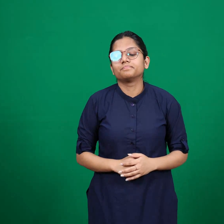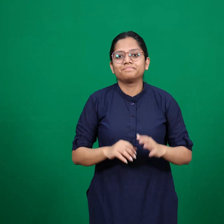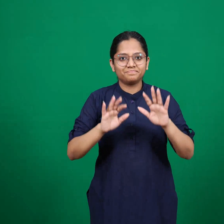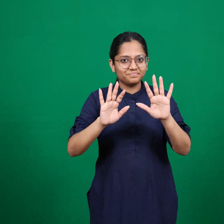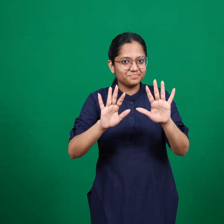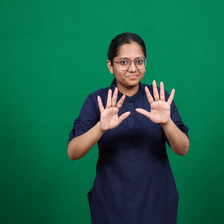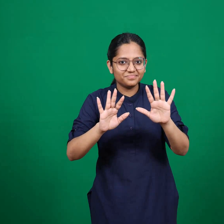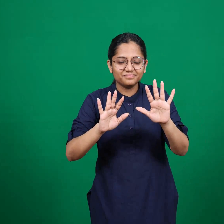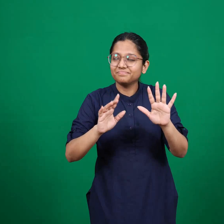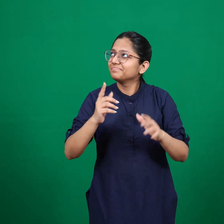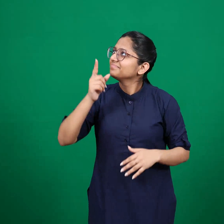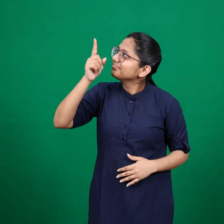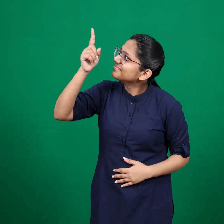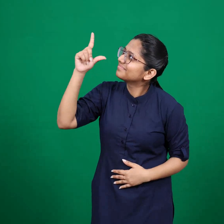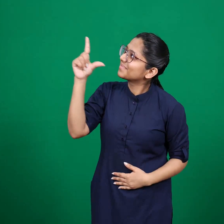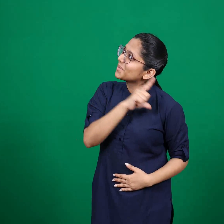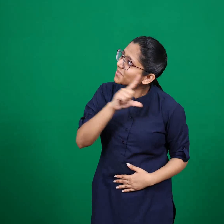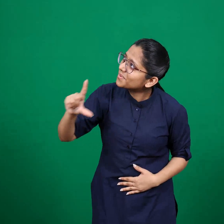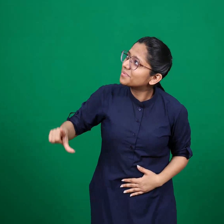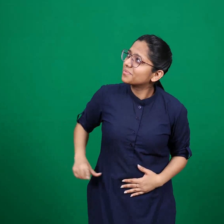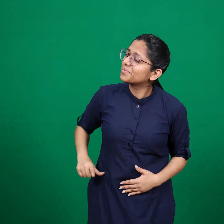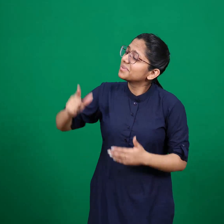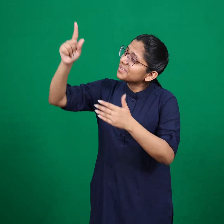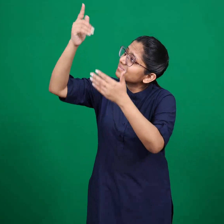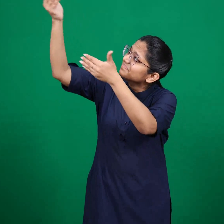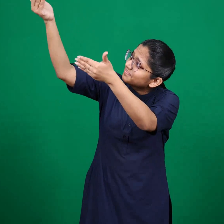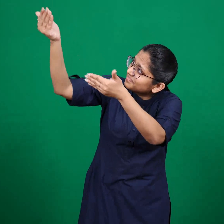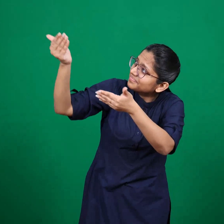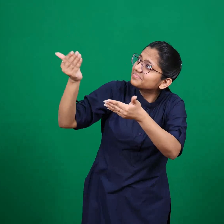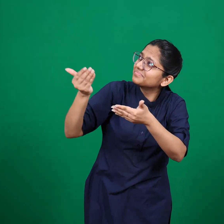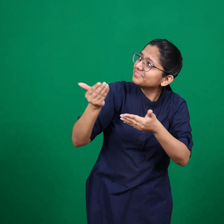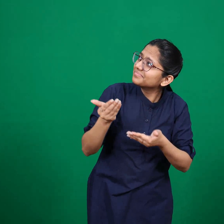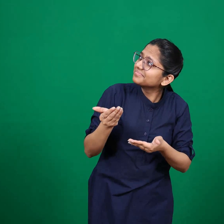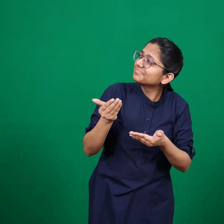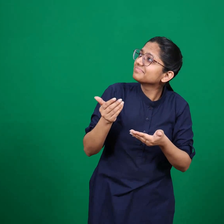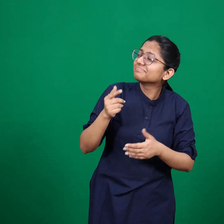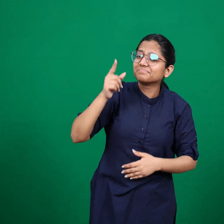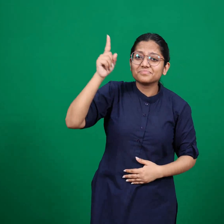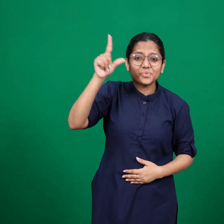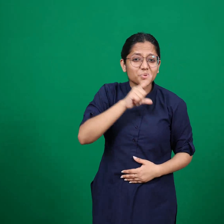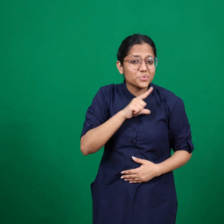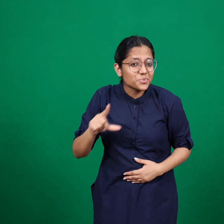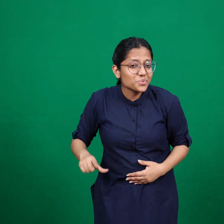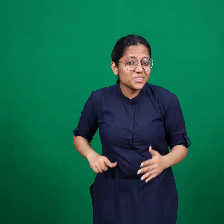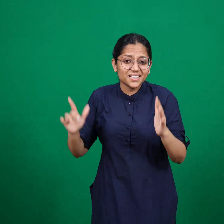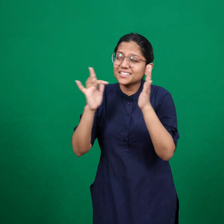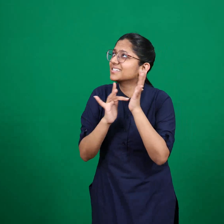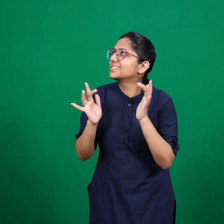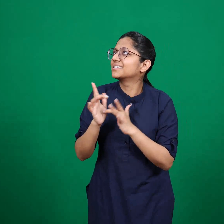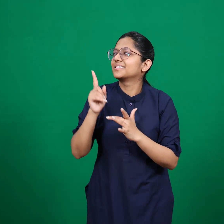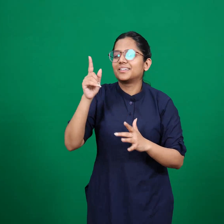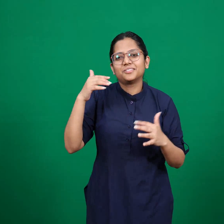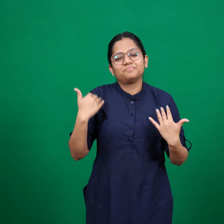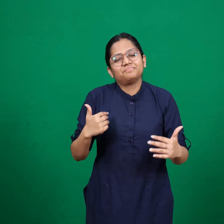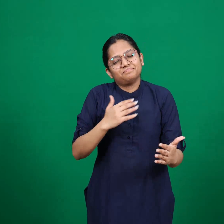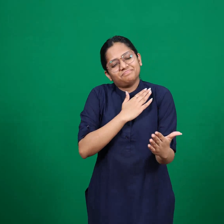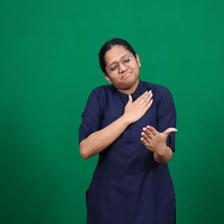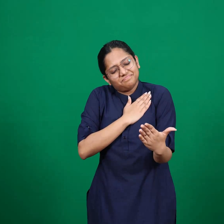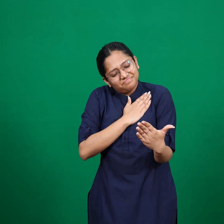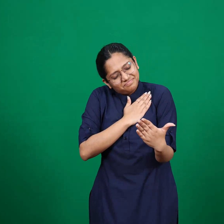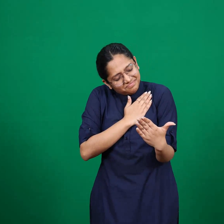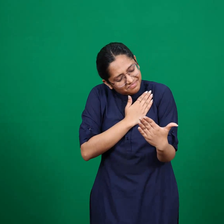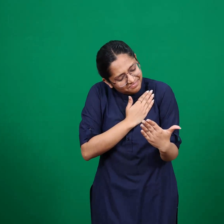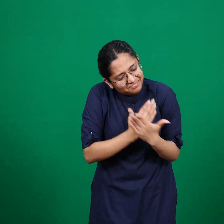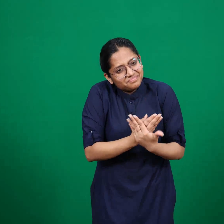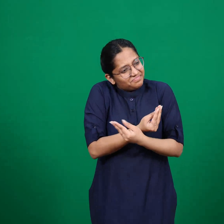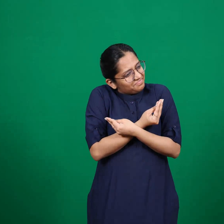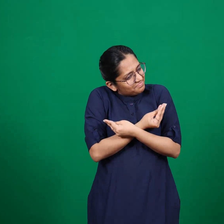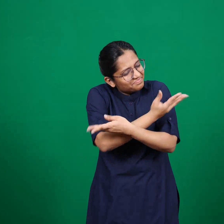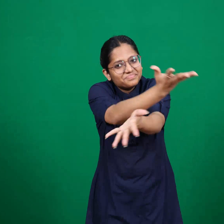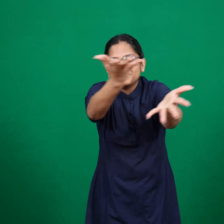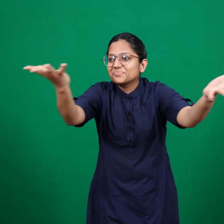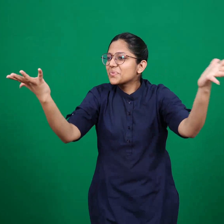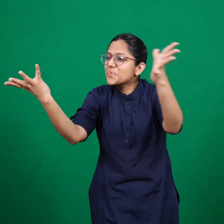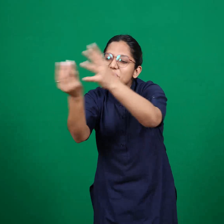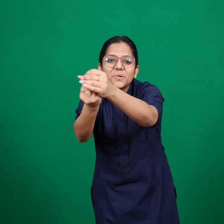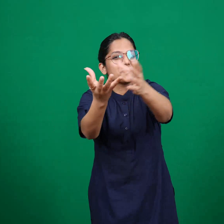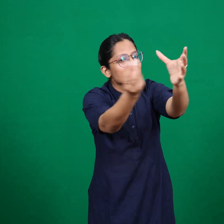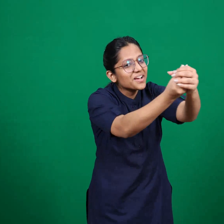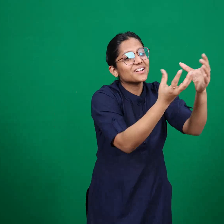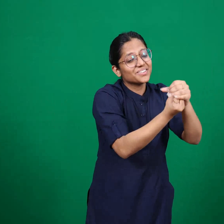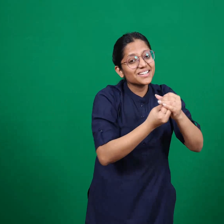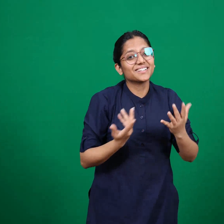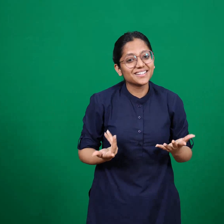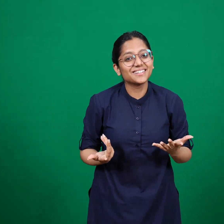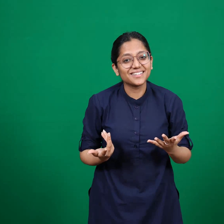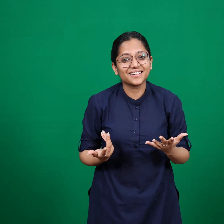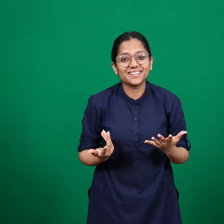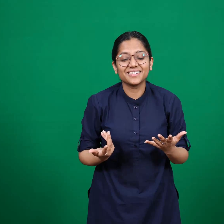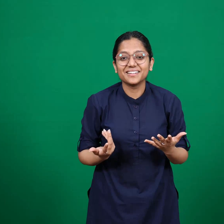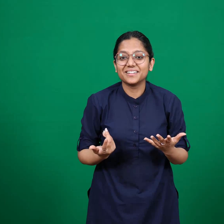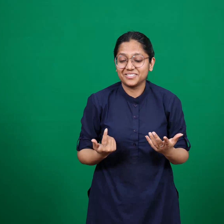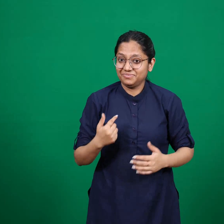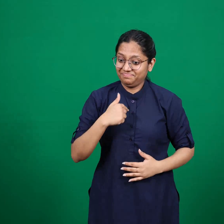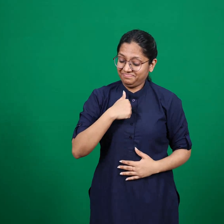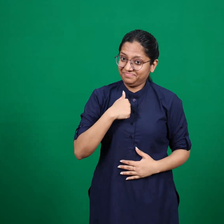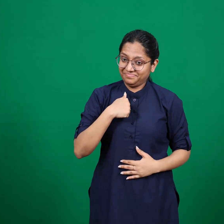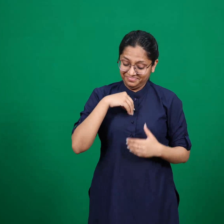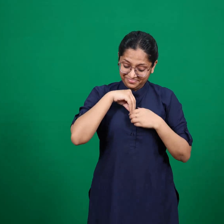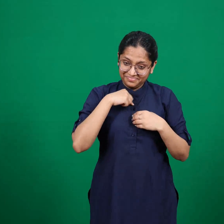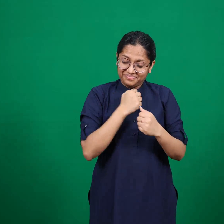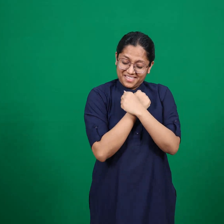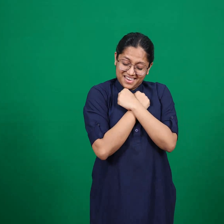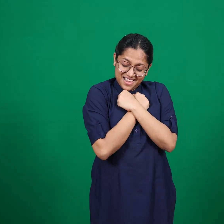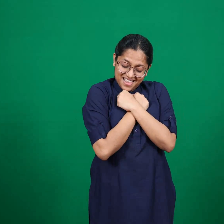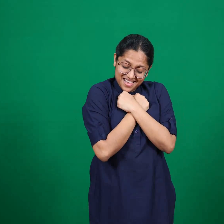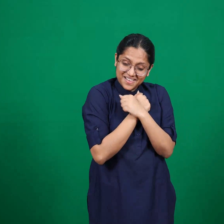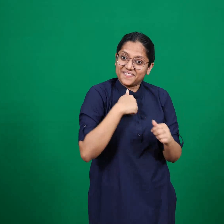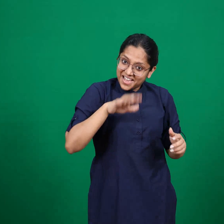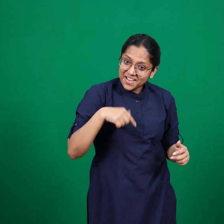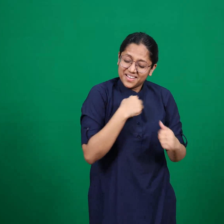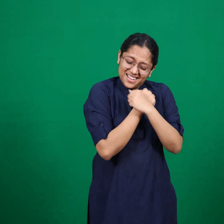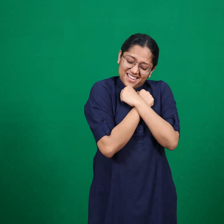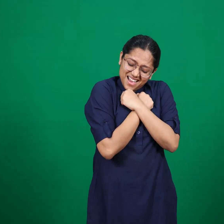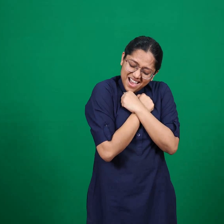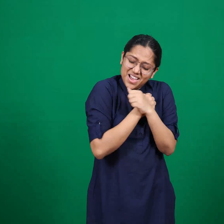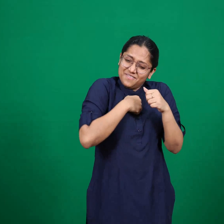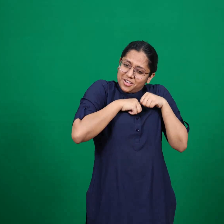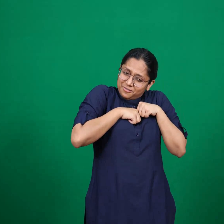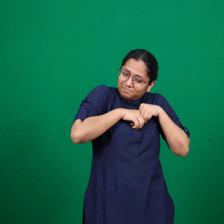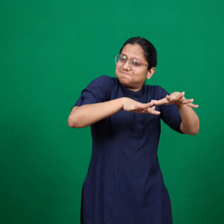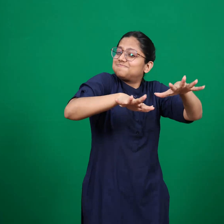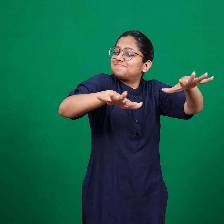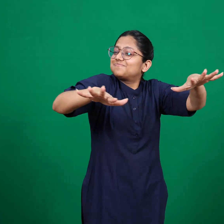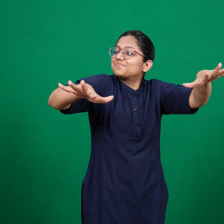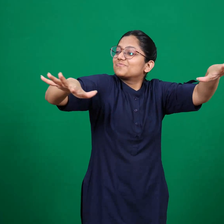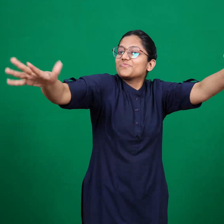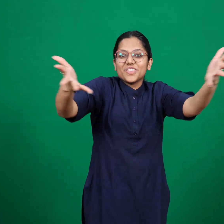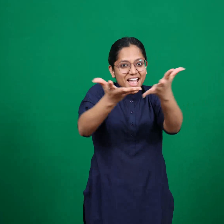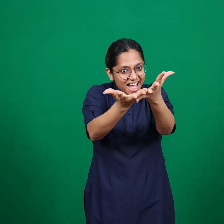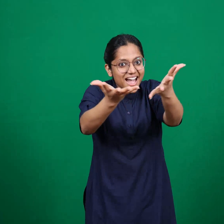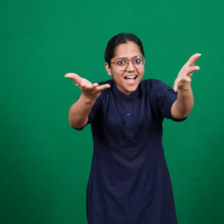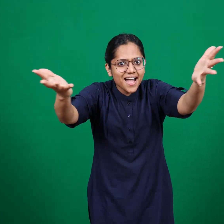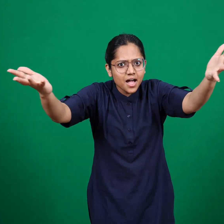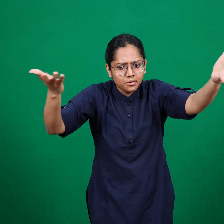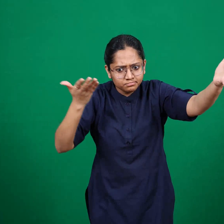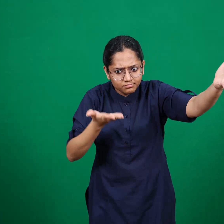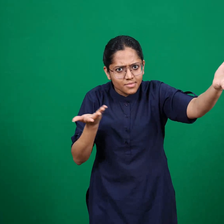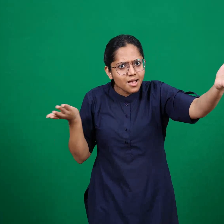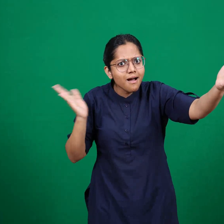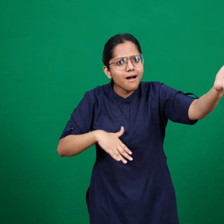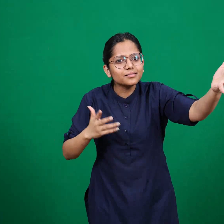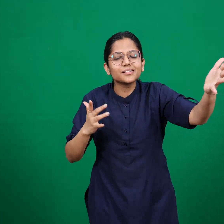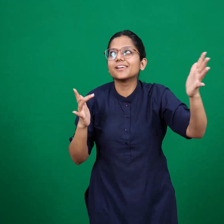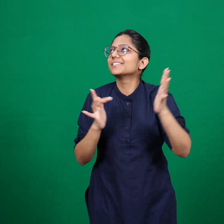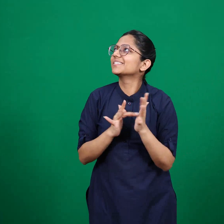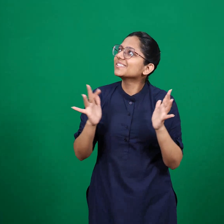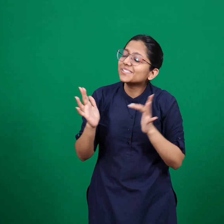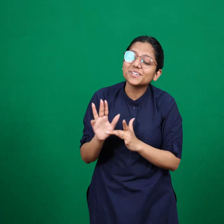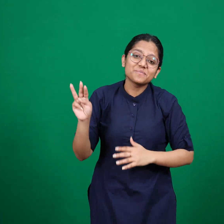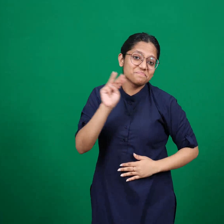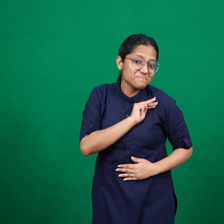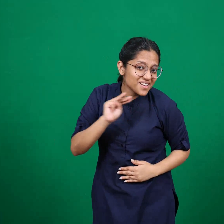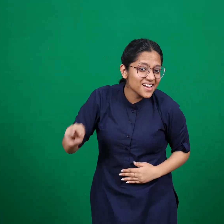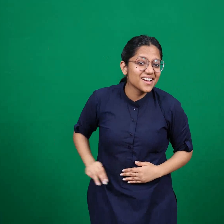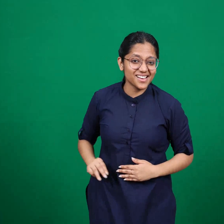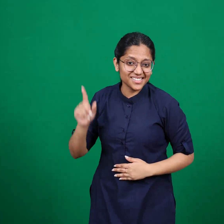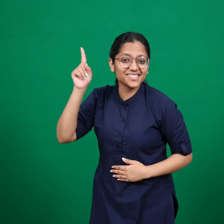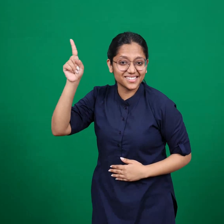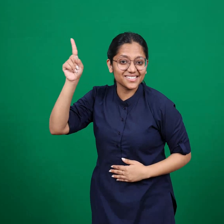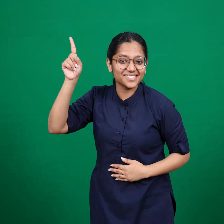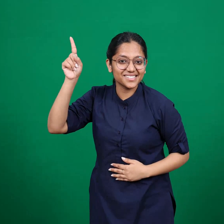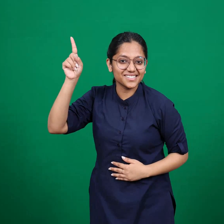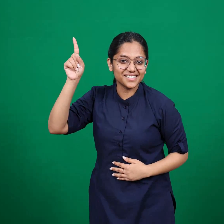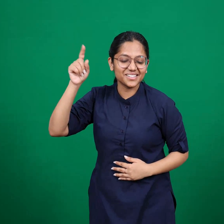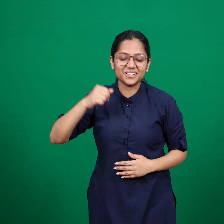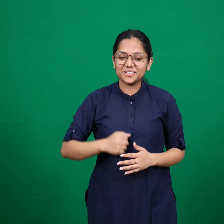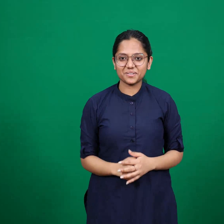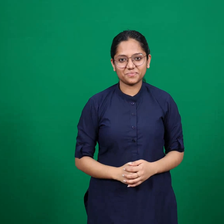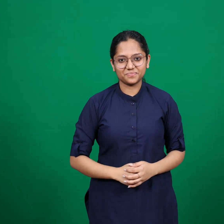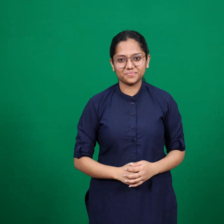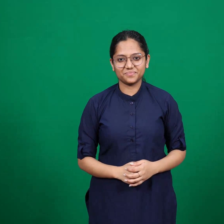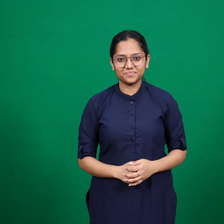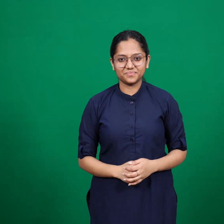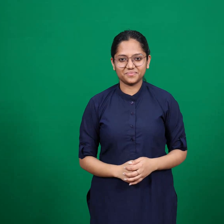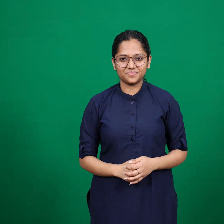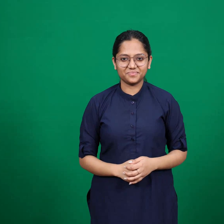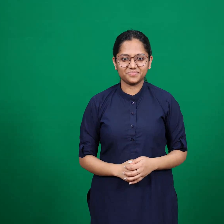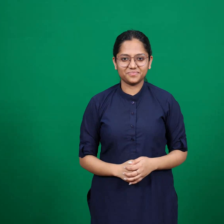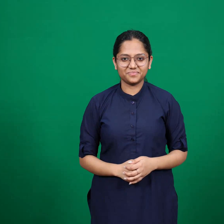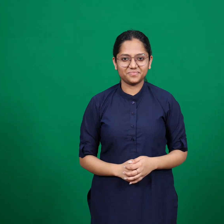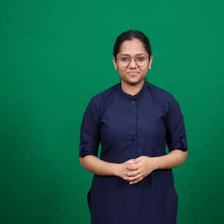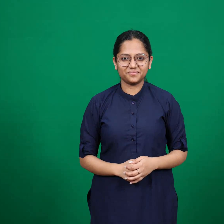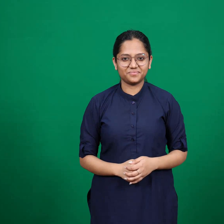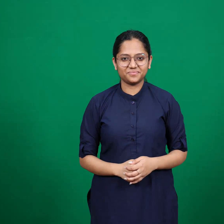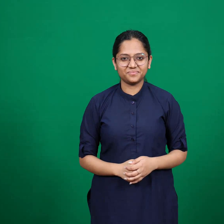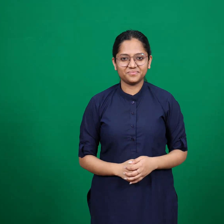The grace of the Lord Jesus be with you. My love be with all of you in Christ Jesus.